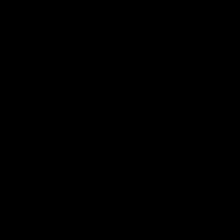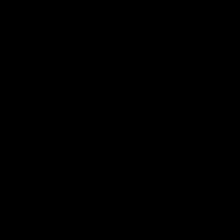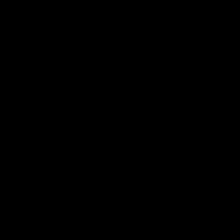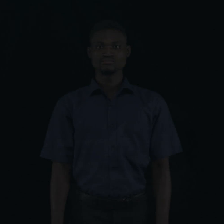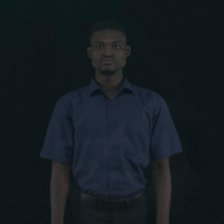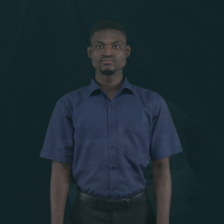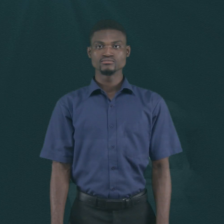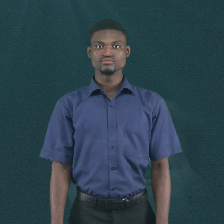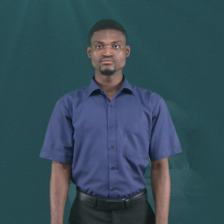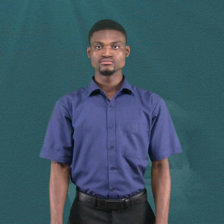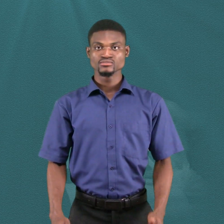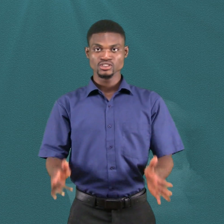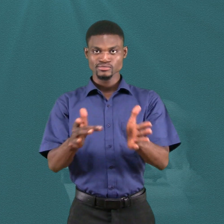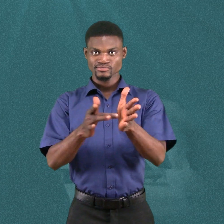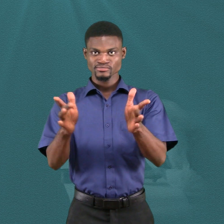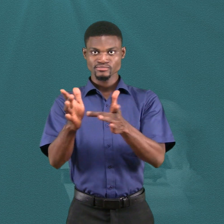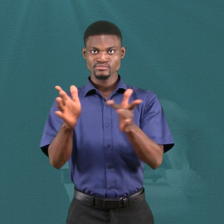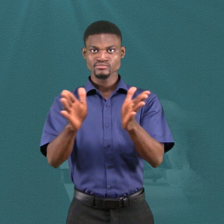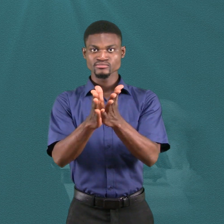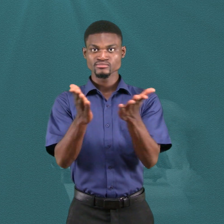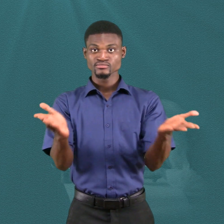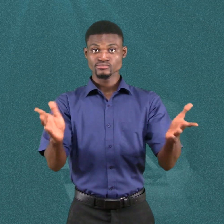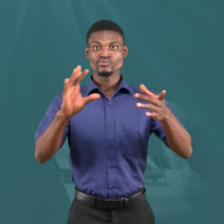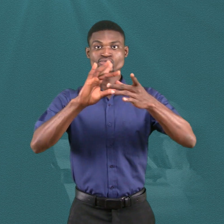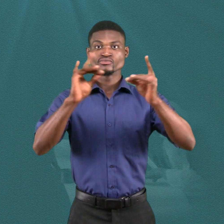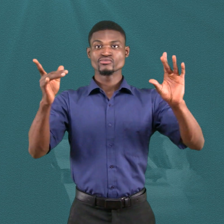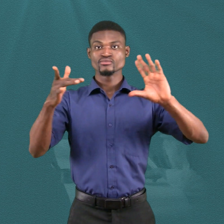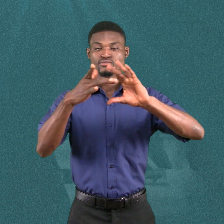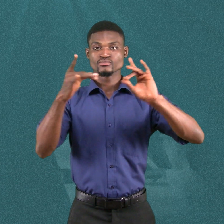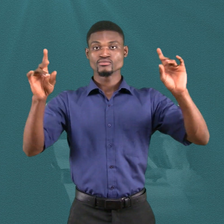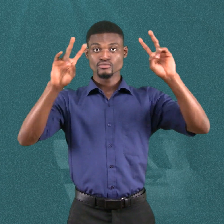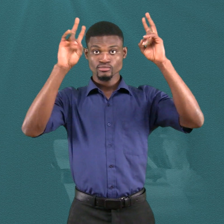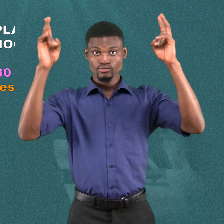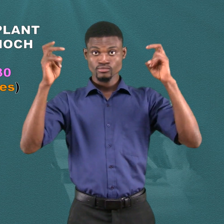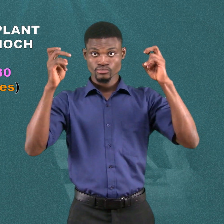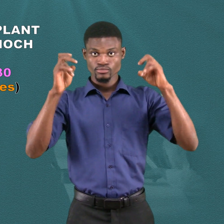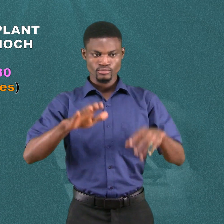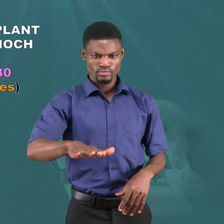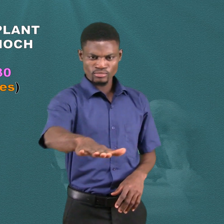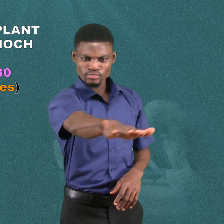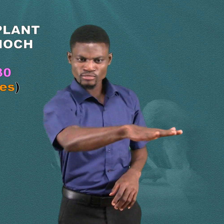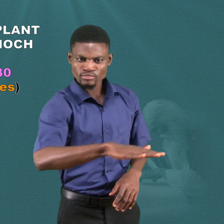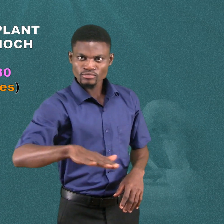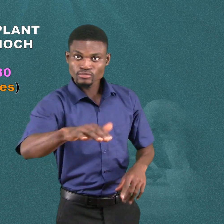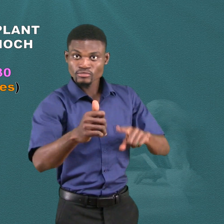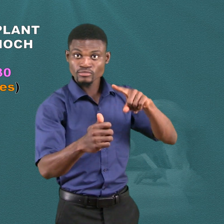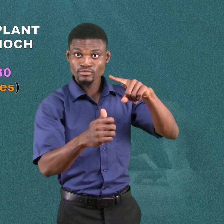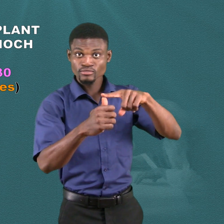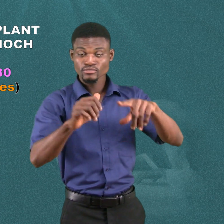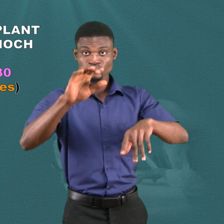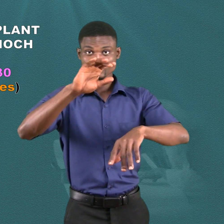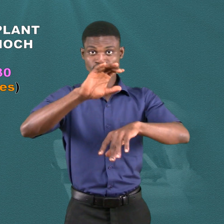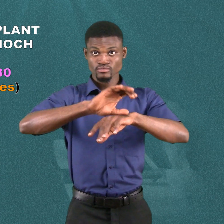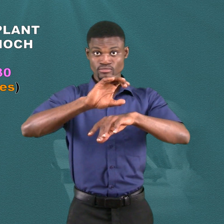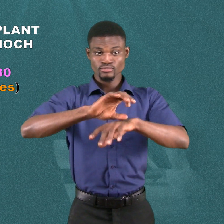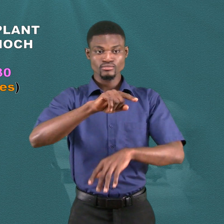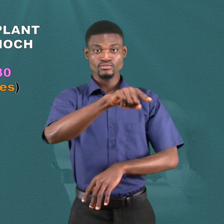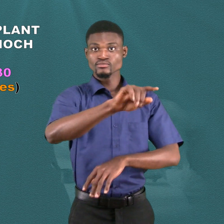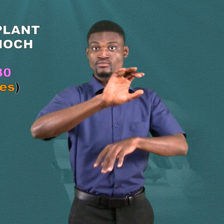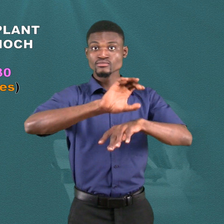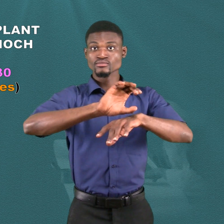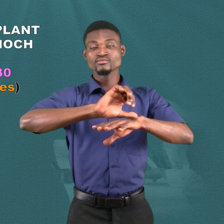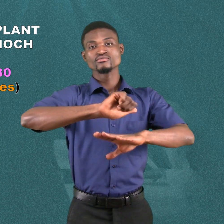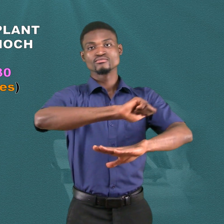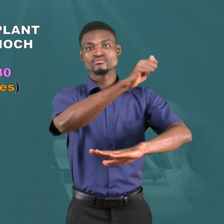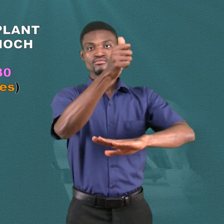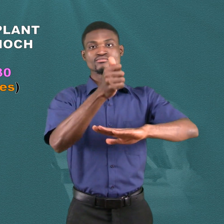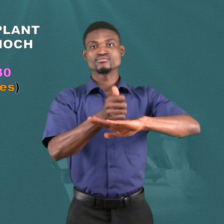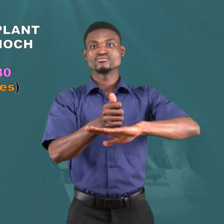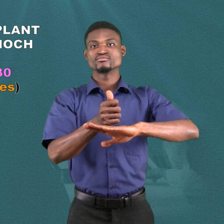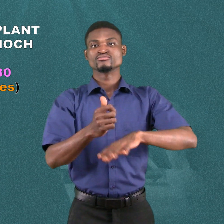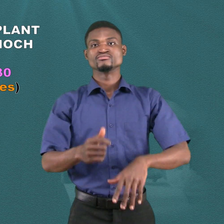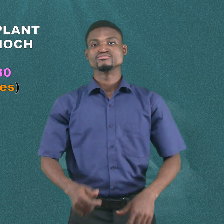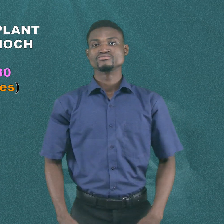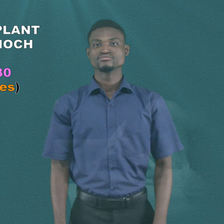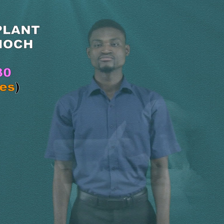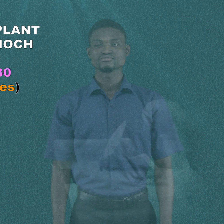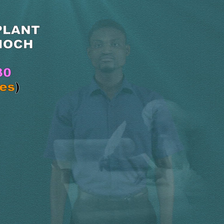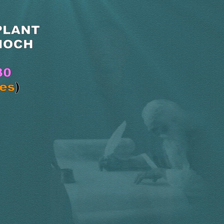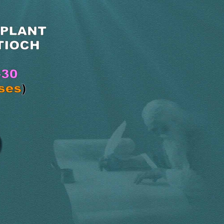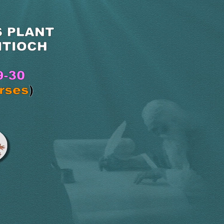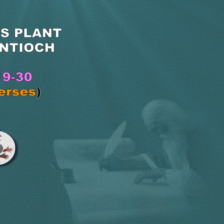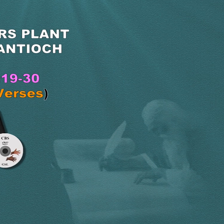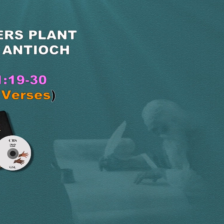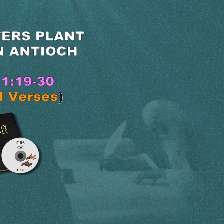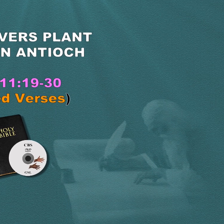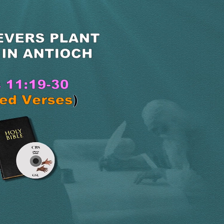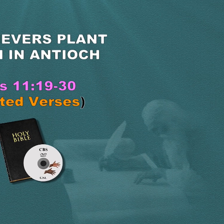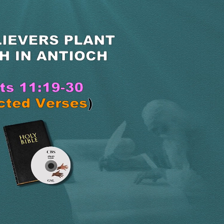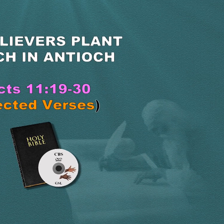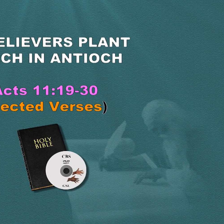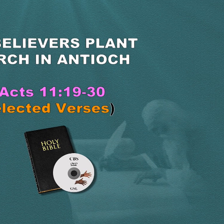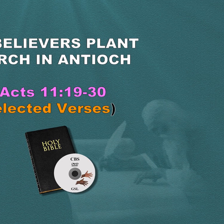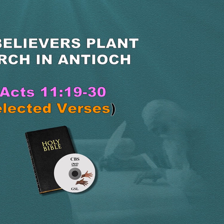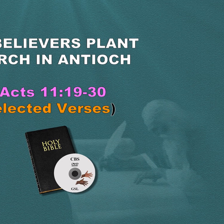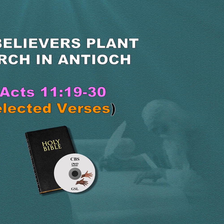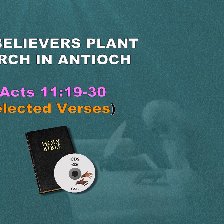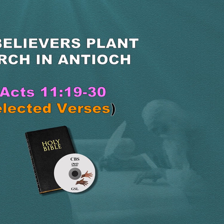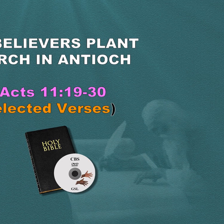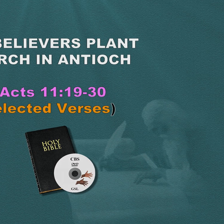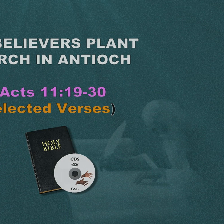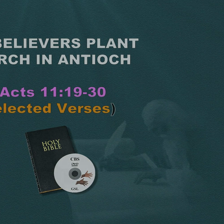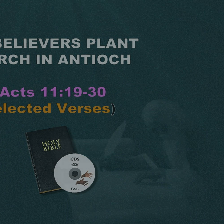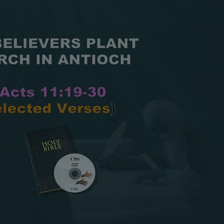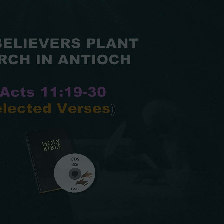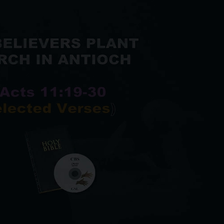The  church in Antioch